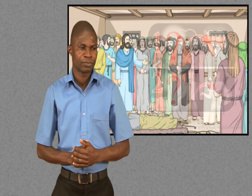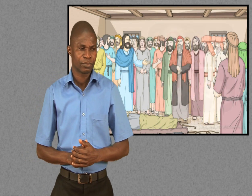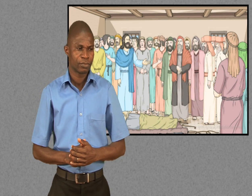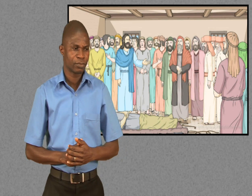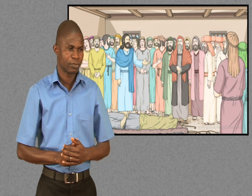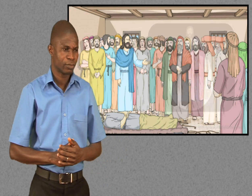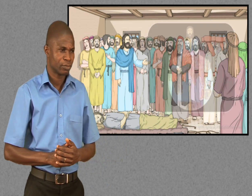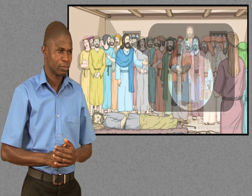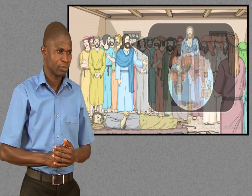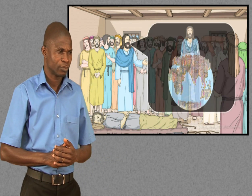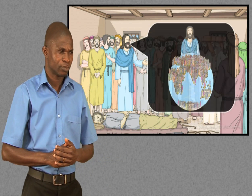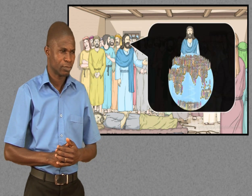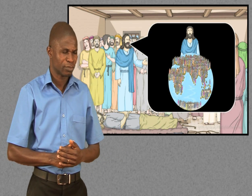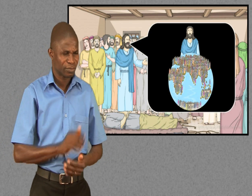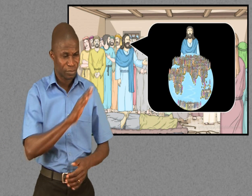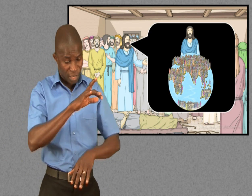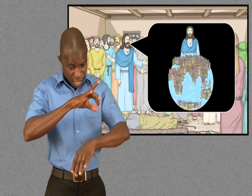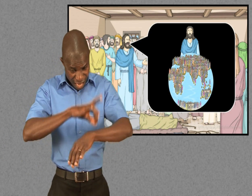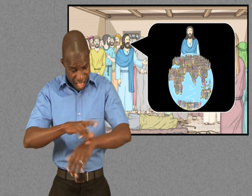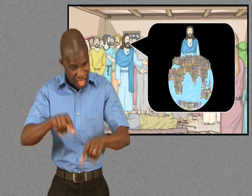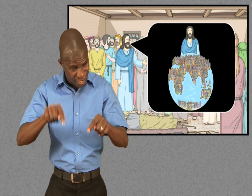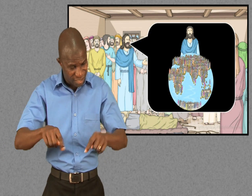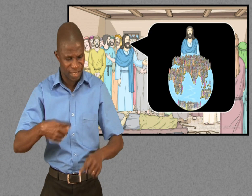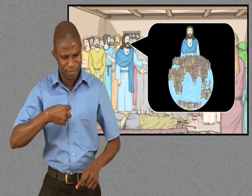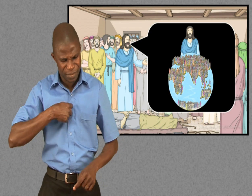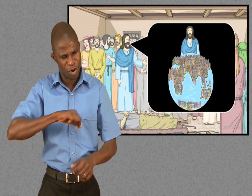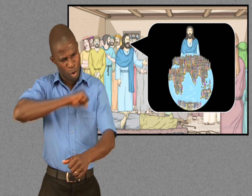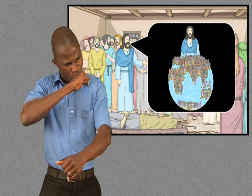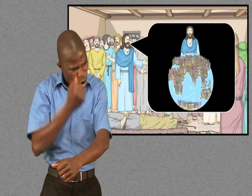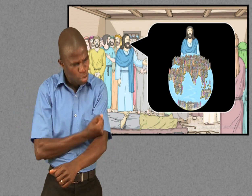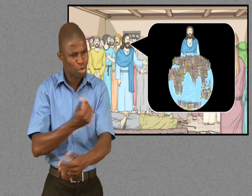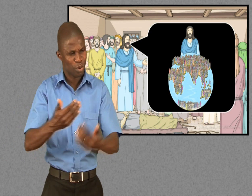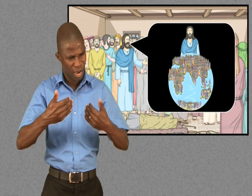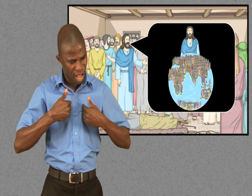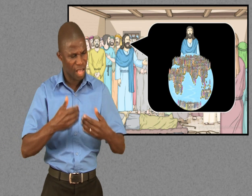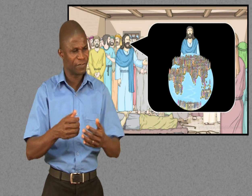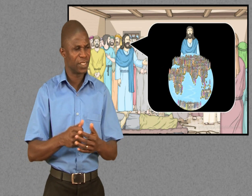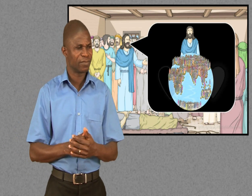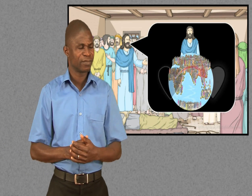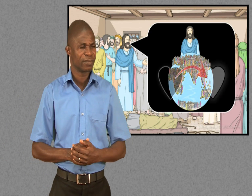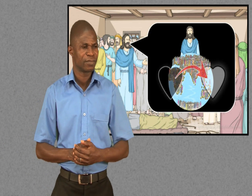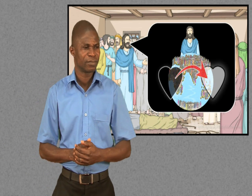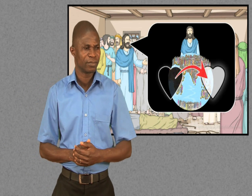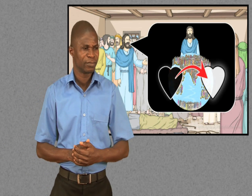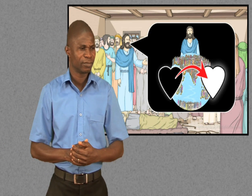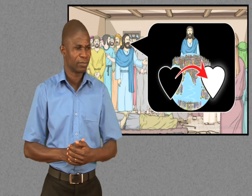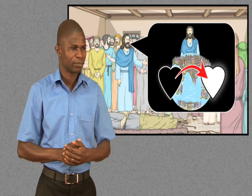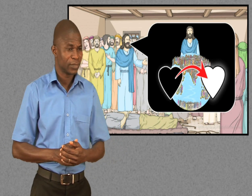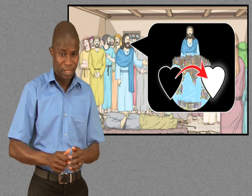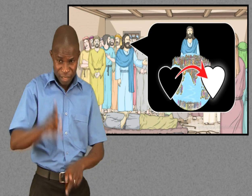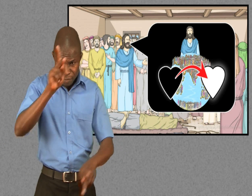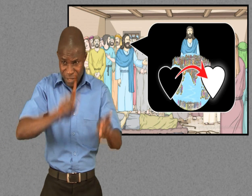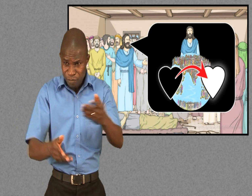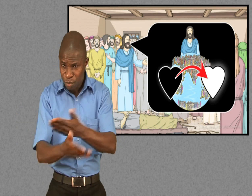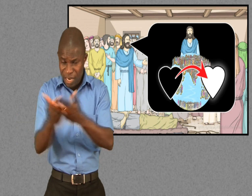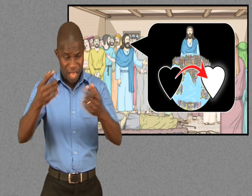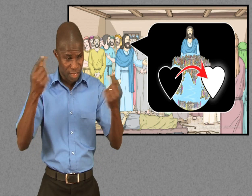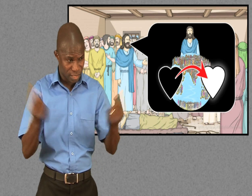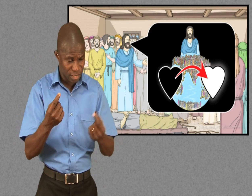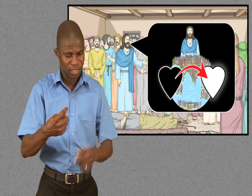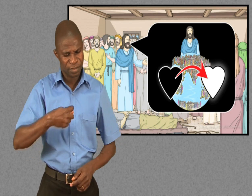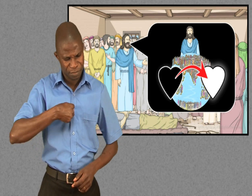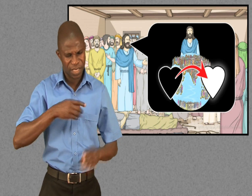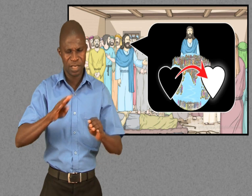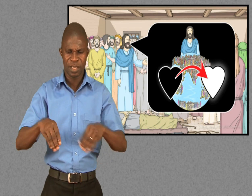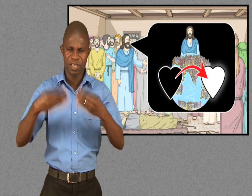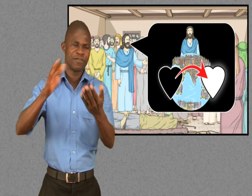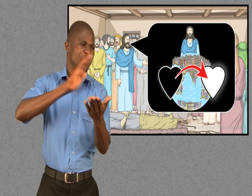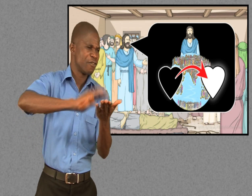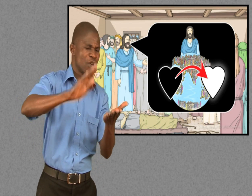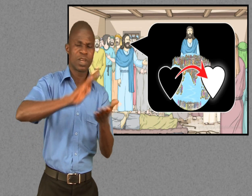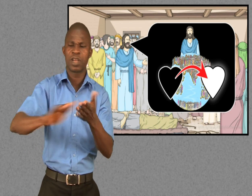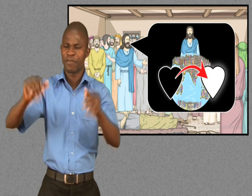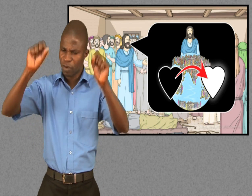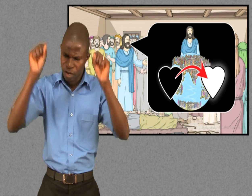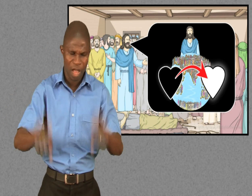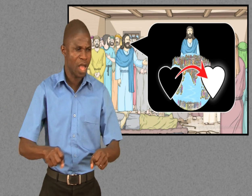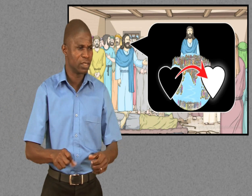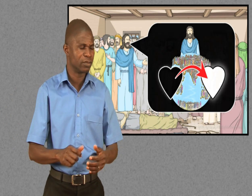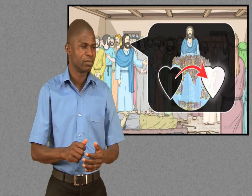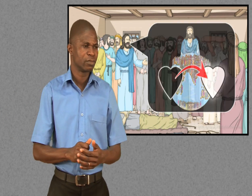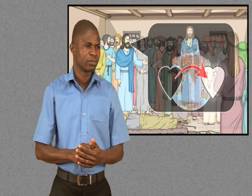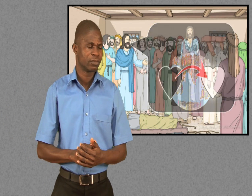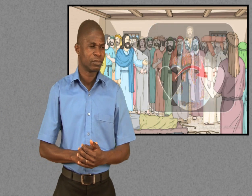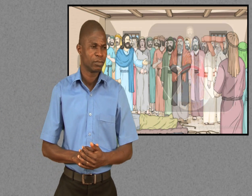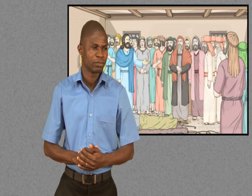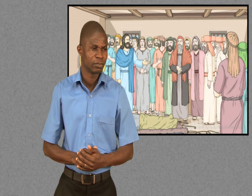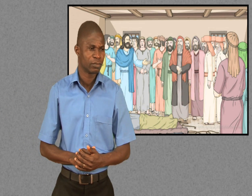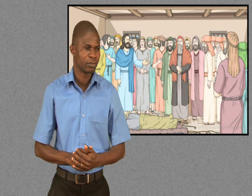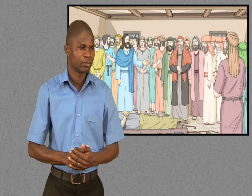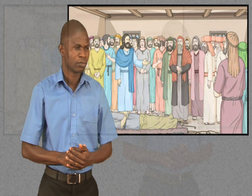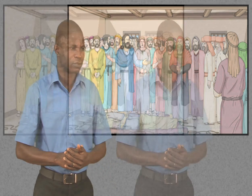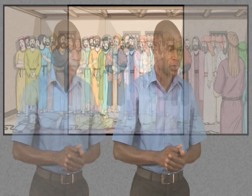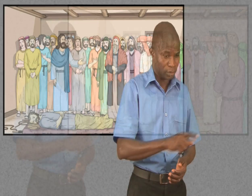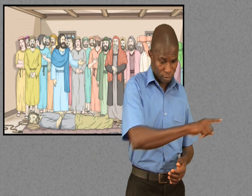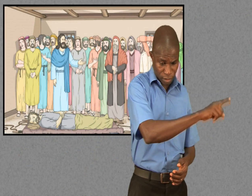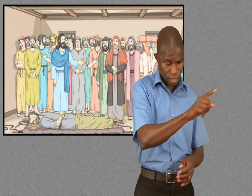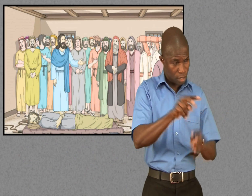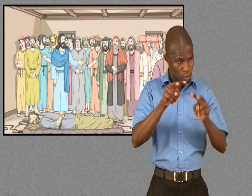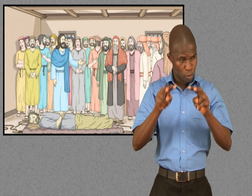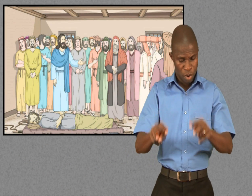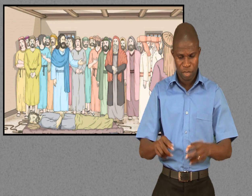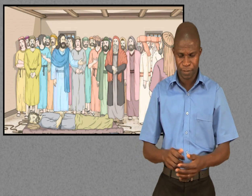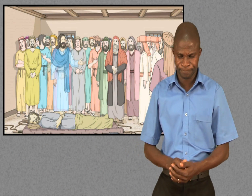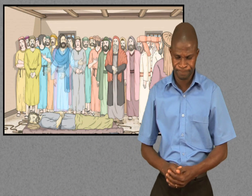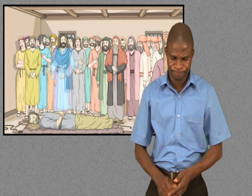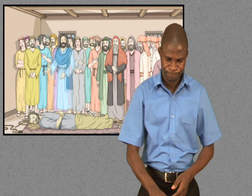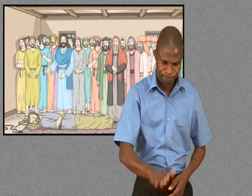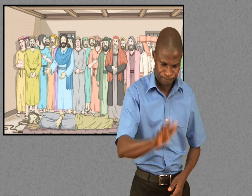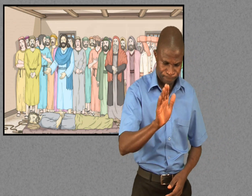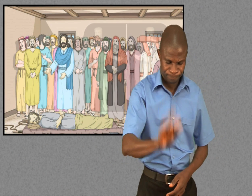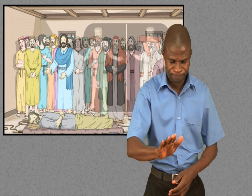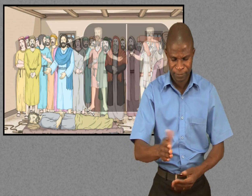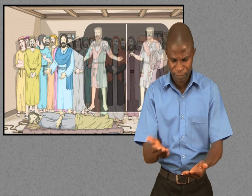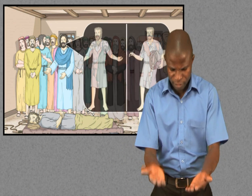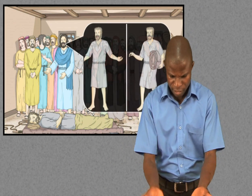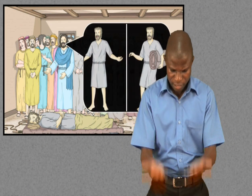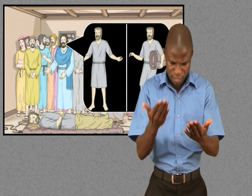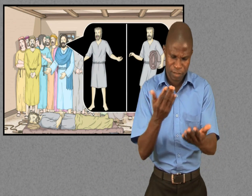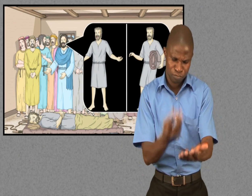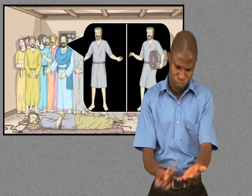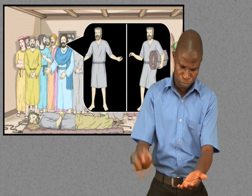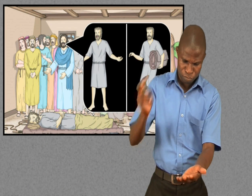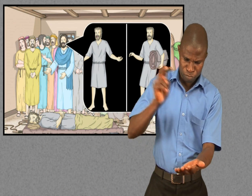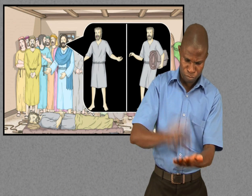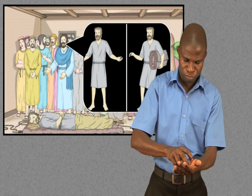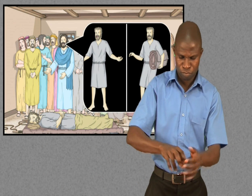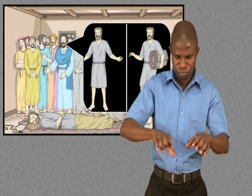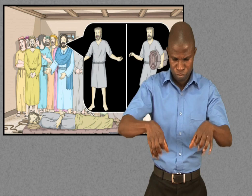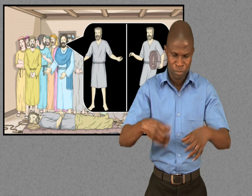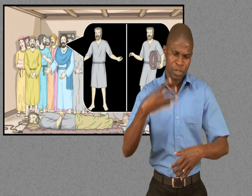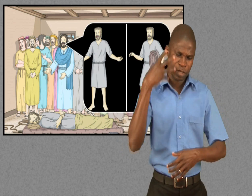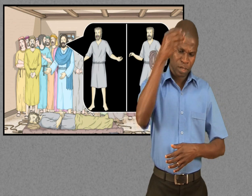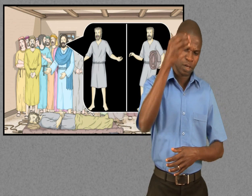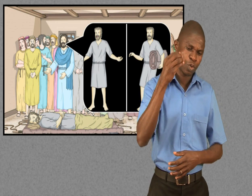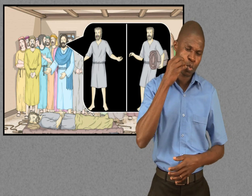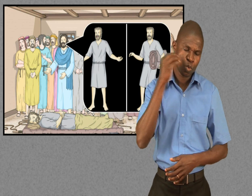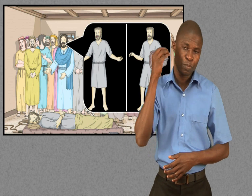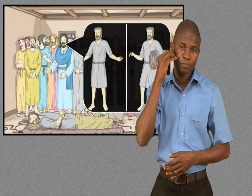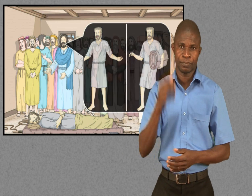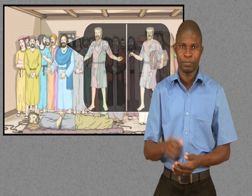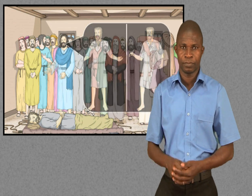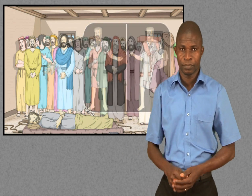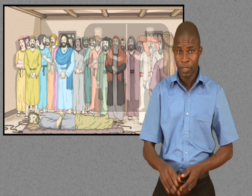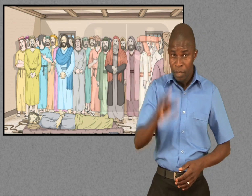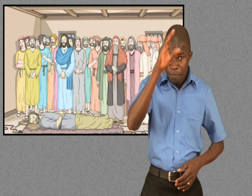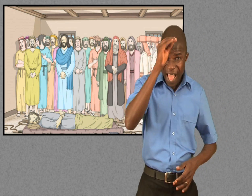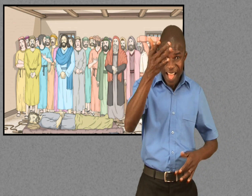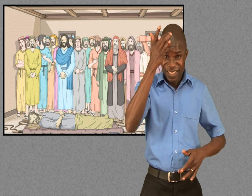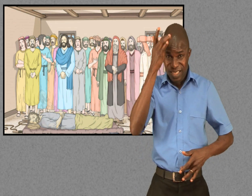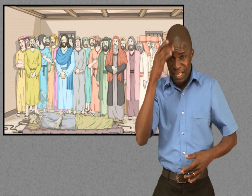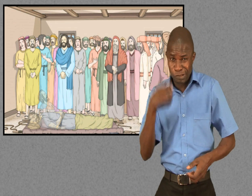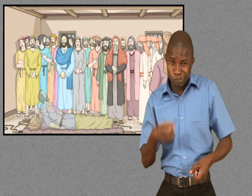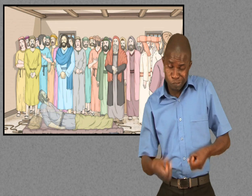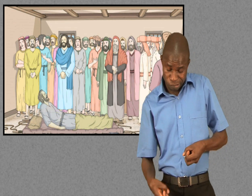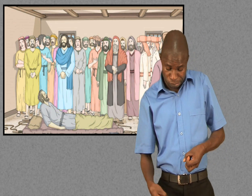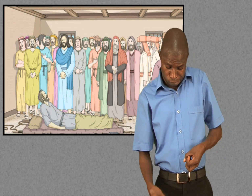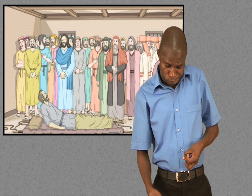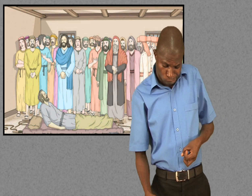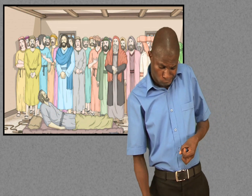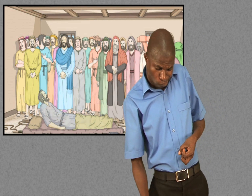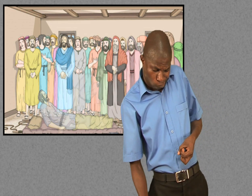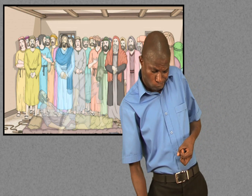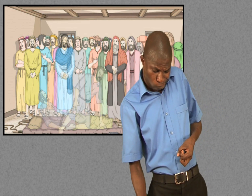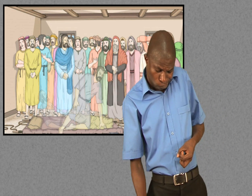But so that you may know that the Son of Man has authority on earth to forgive sins...” He said to the paralytic, “I tell you, get up, pick up your mat, and go home.”